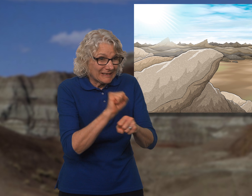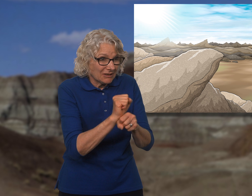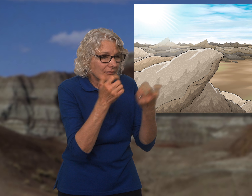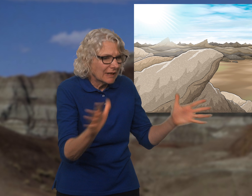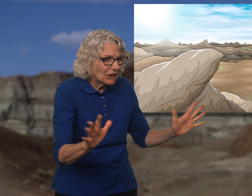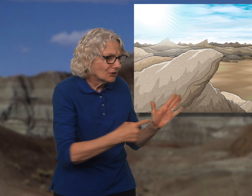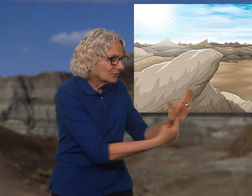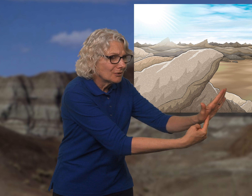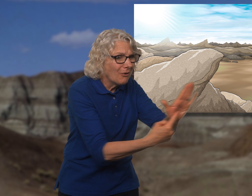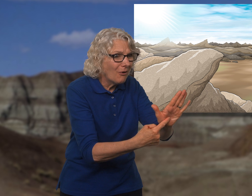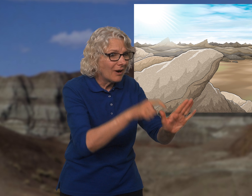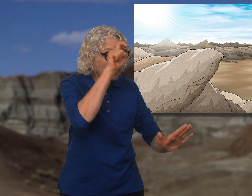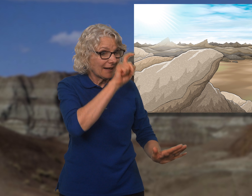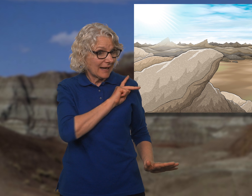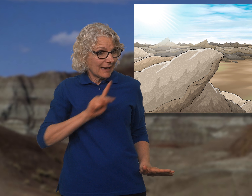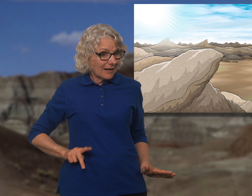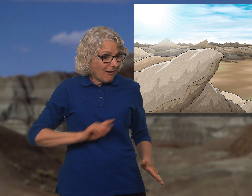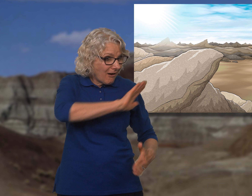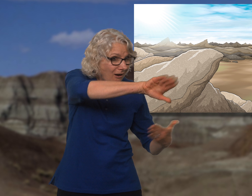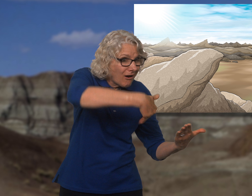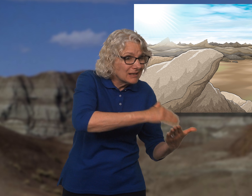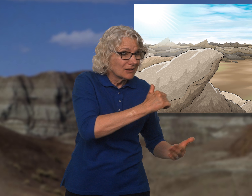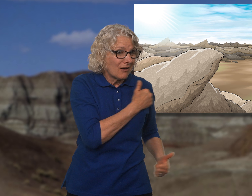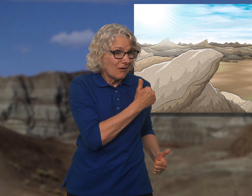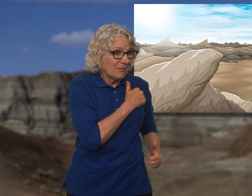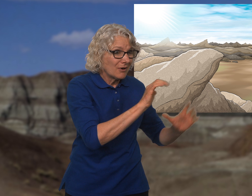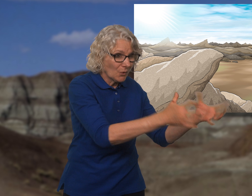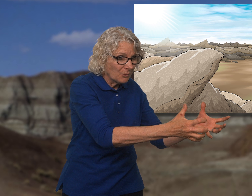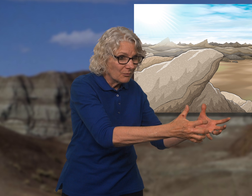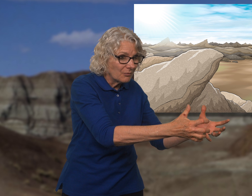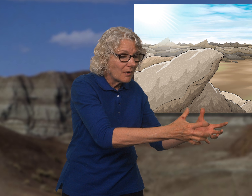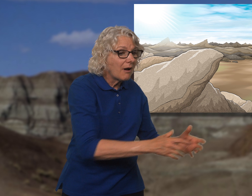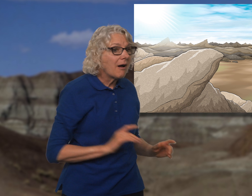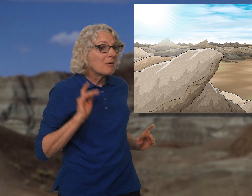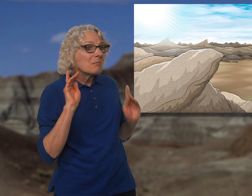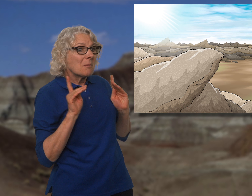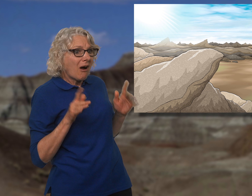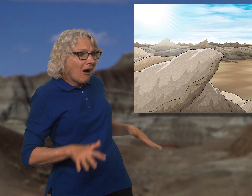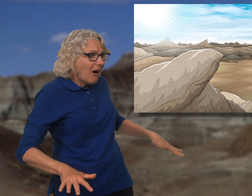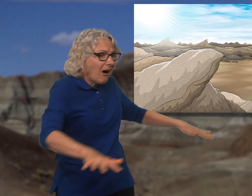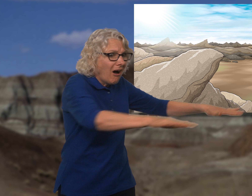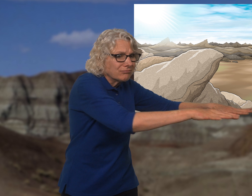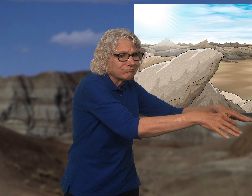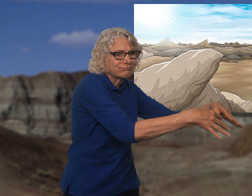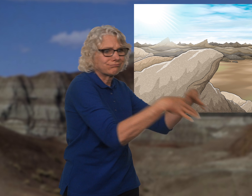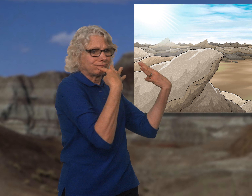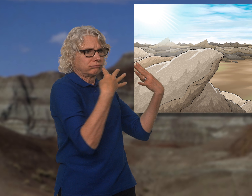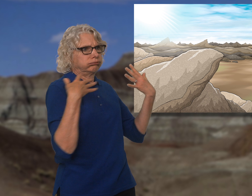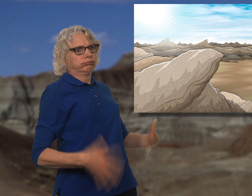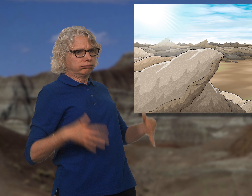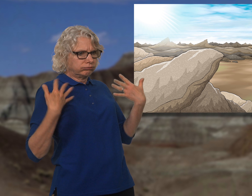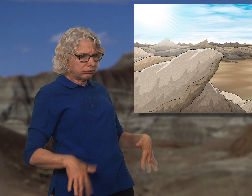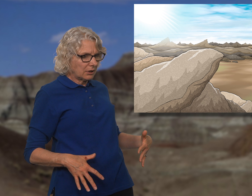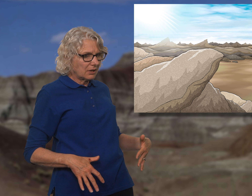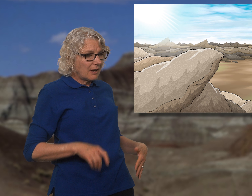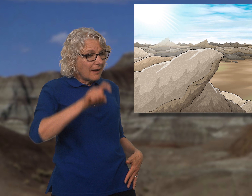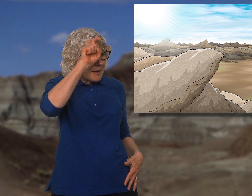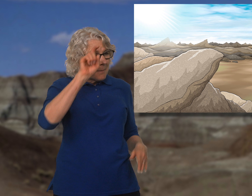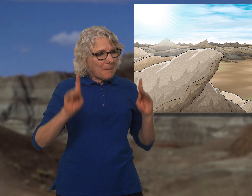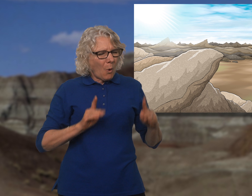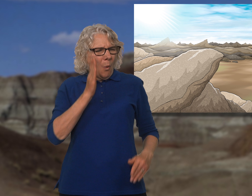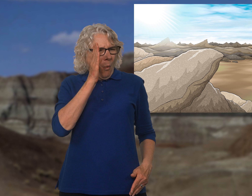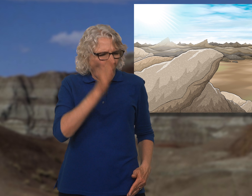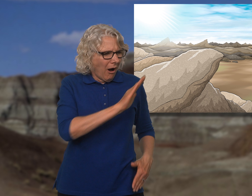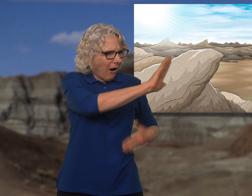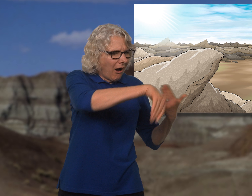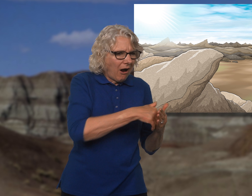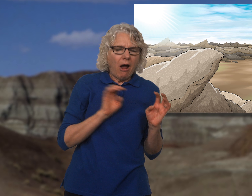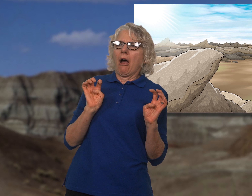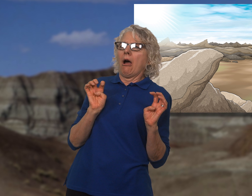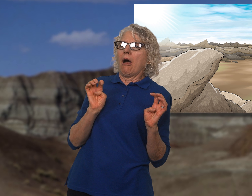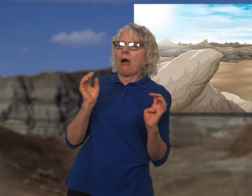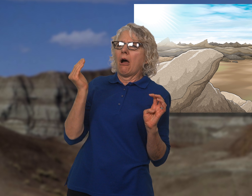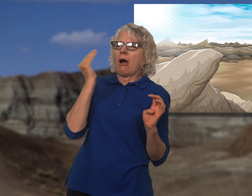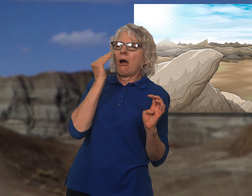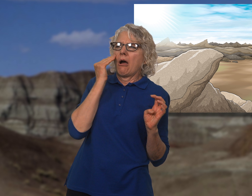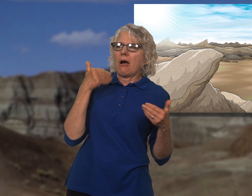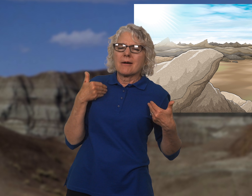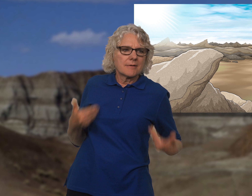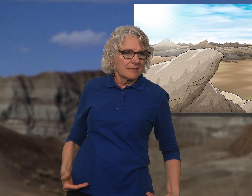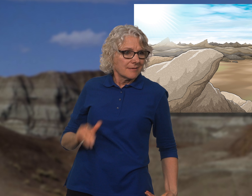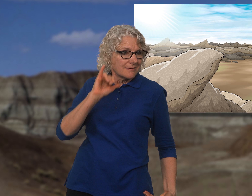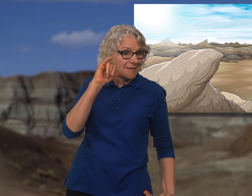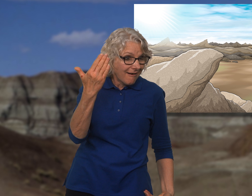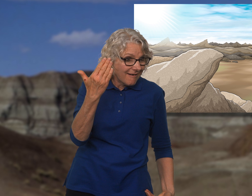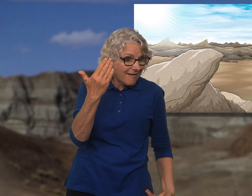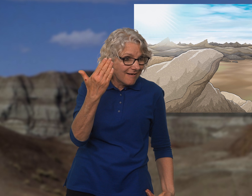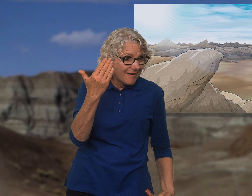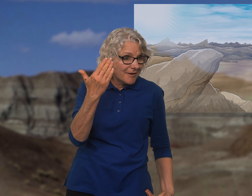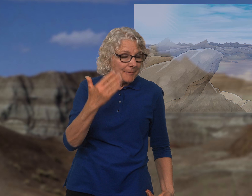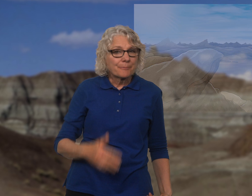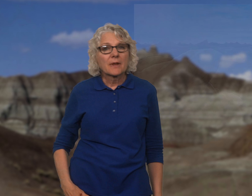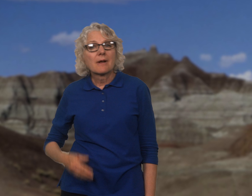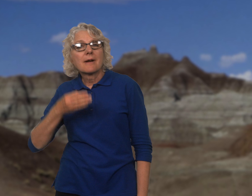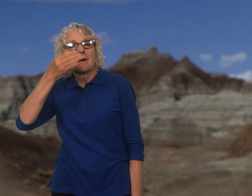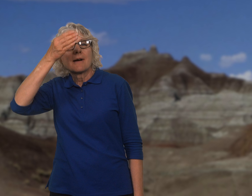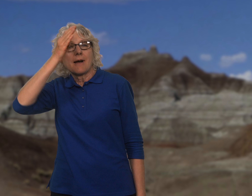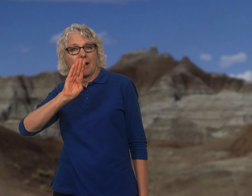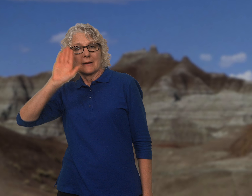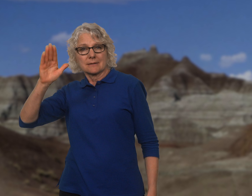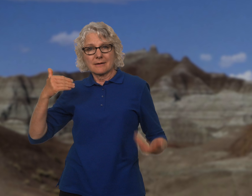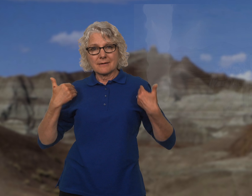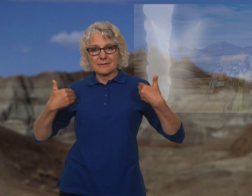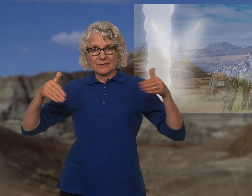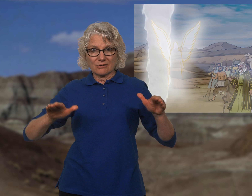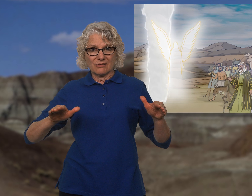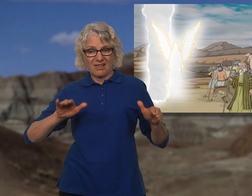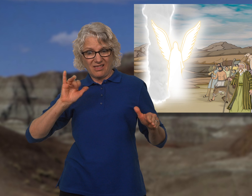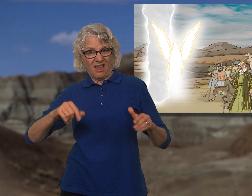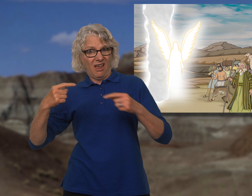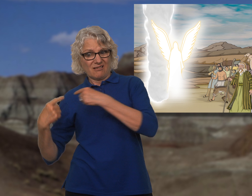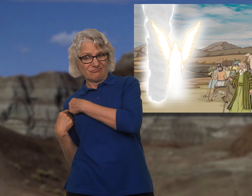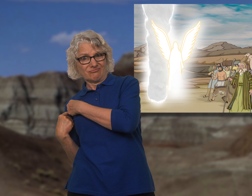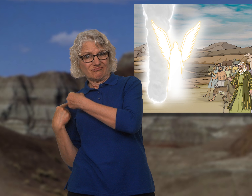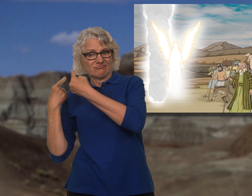The Egyptians will know that I am the LORD when I am honored through Pharaoh, his chariots, and his horsemen.”